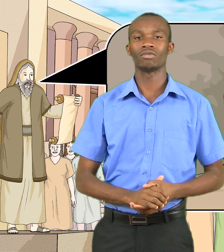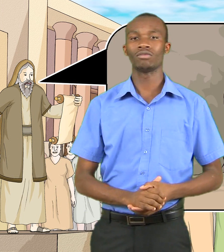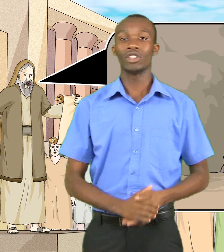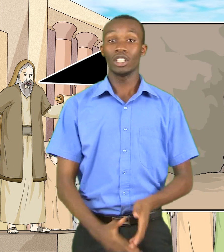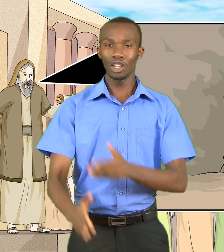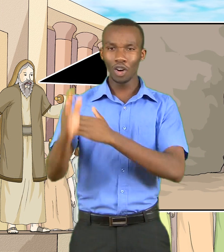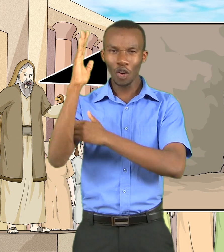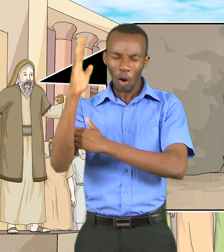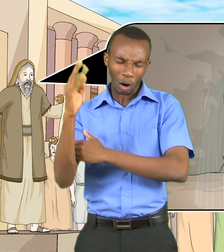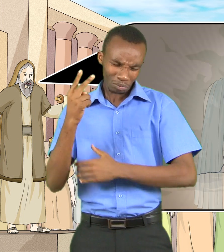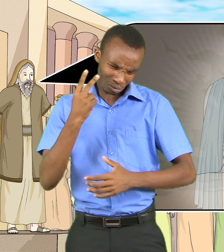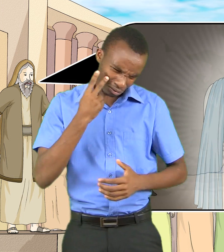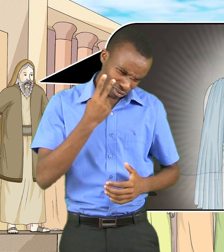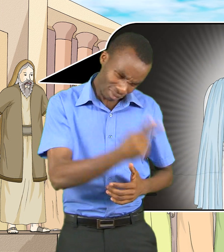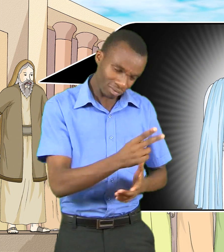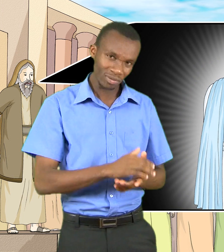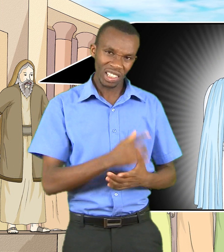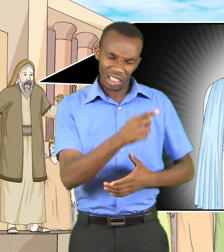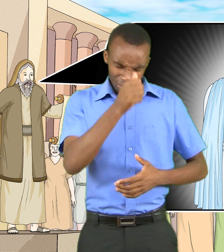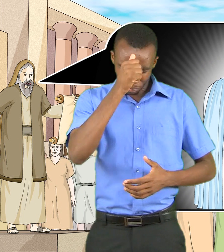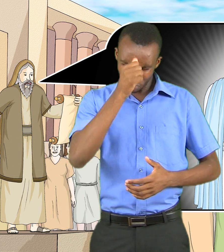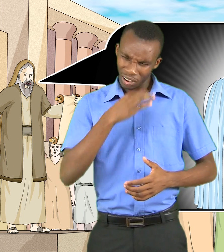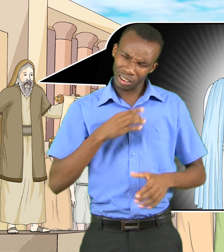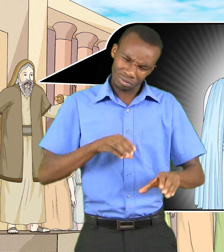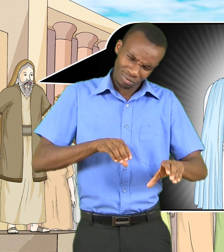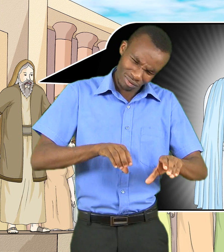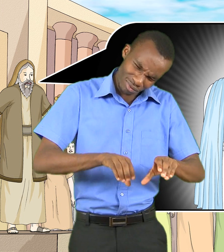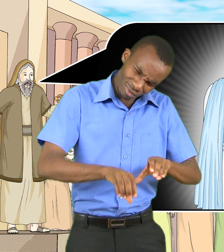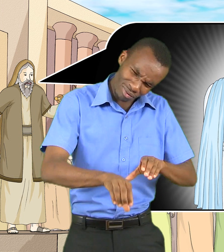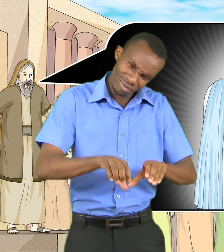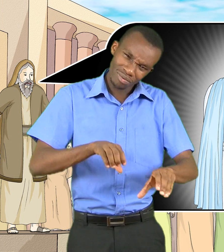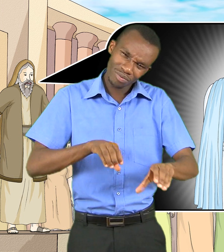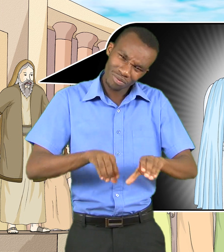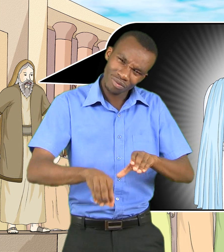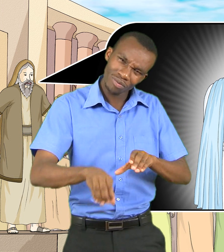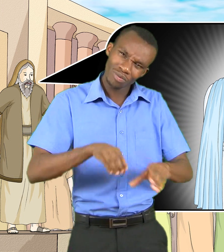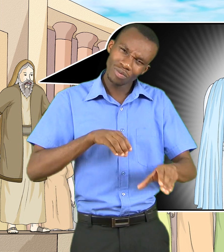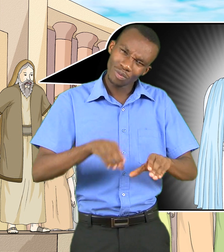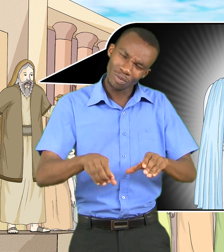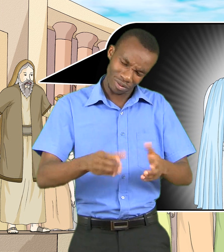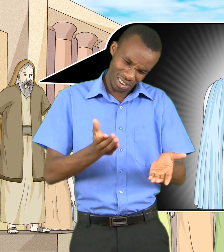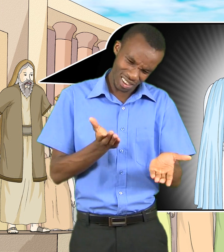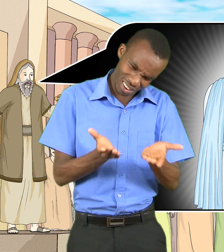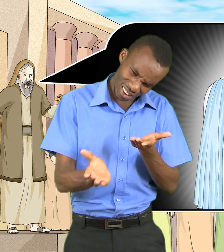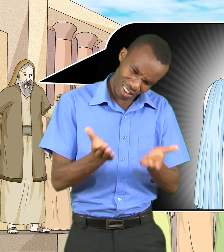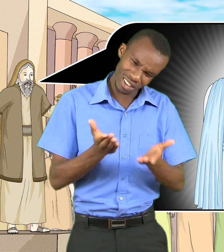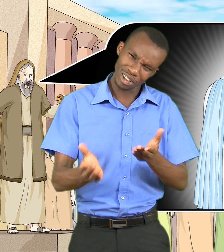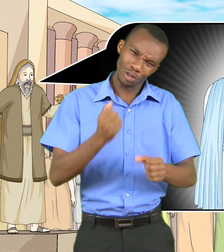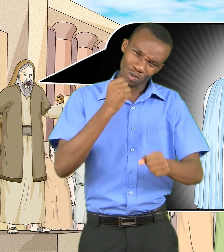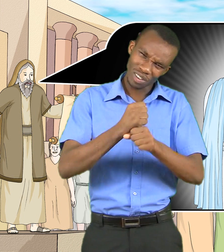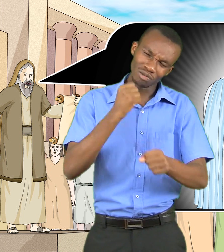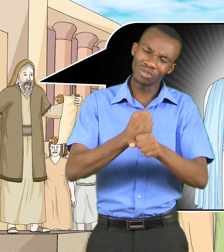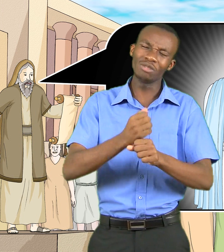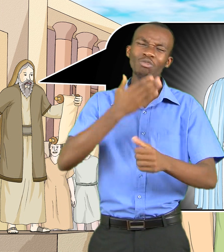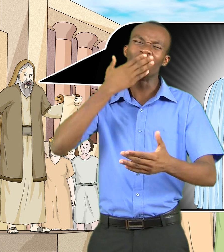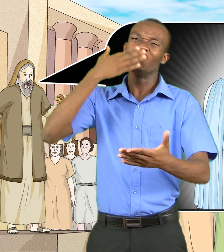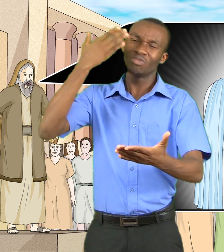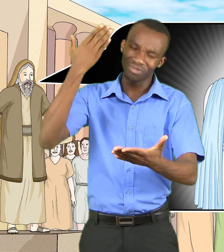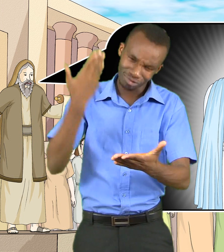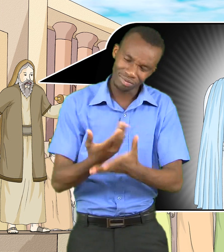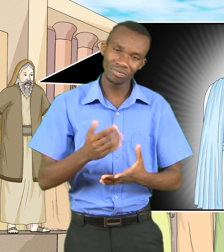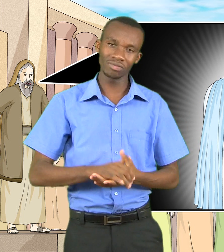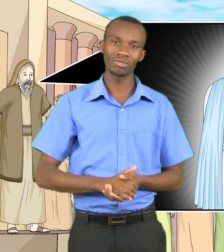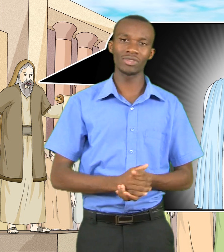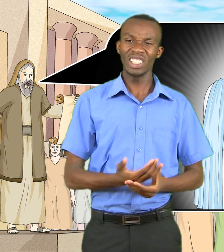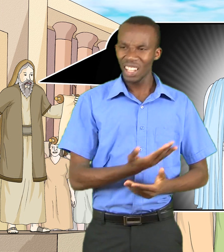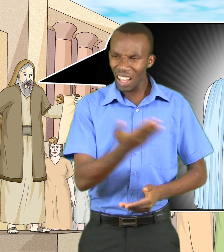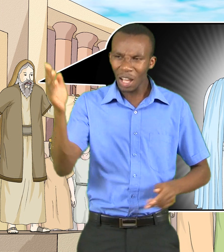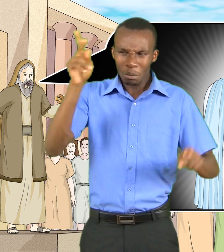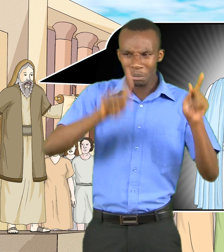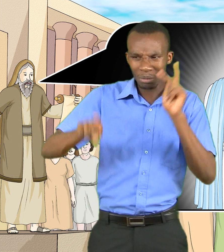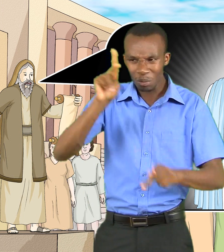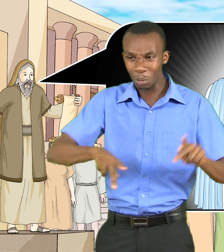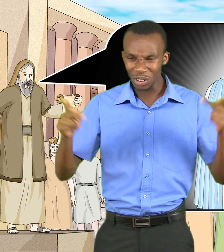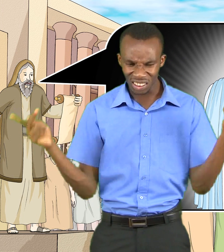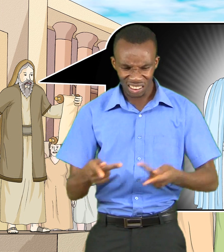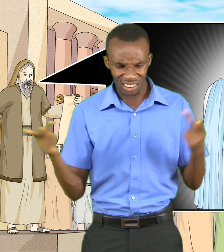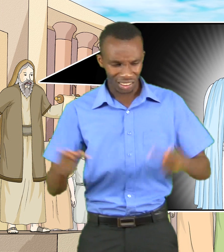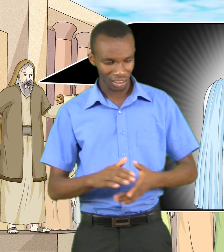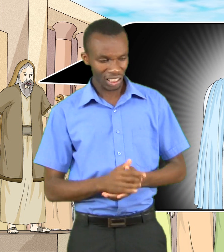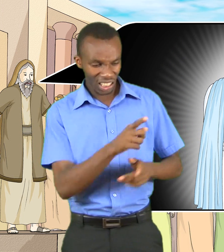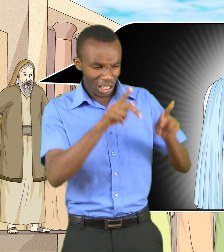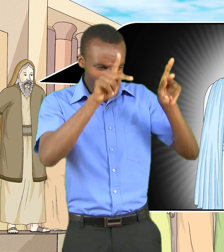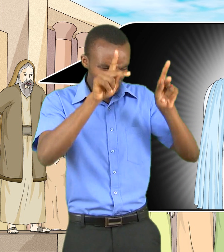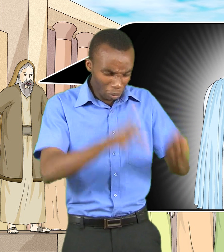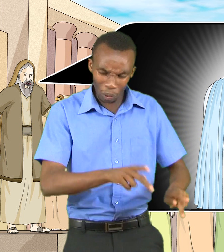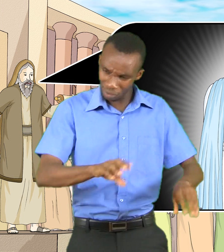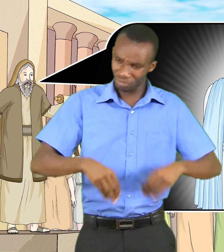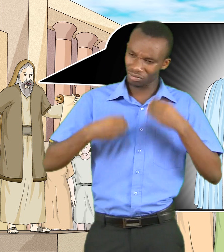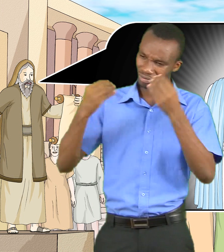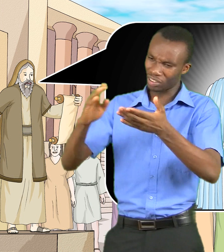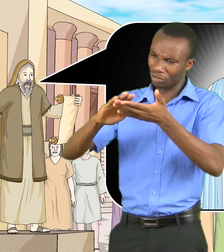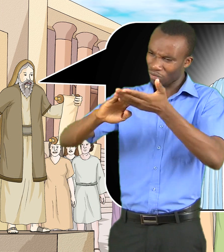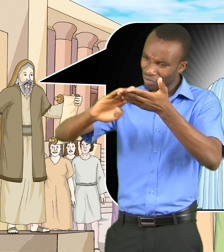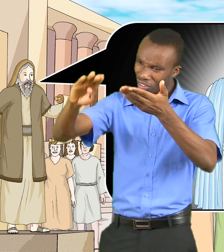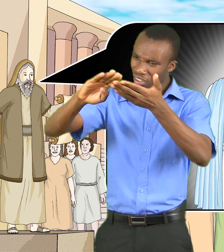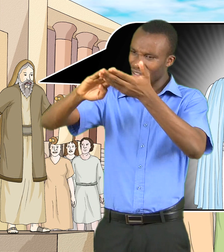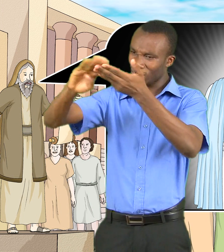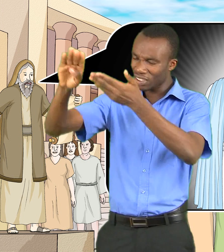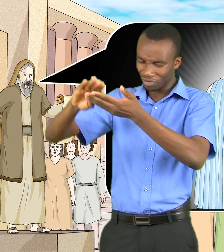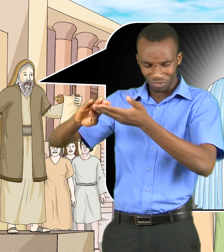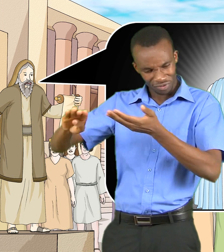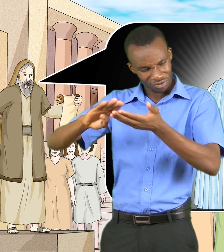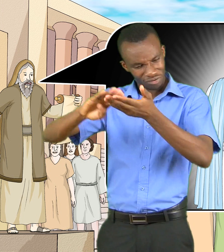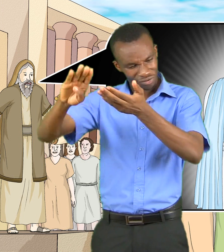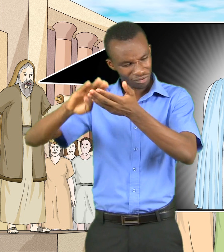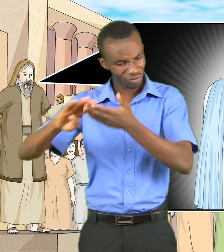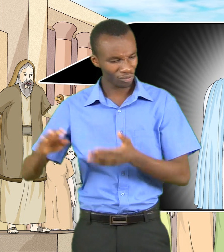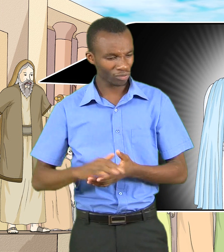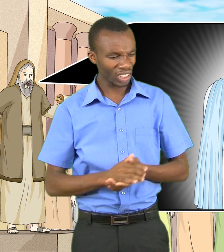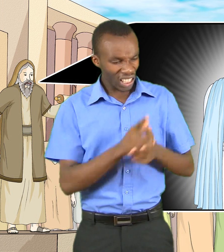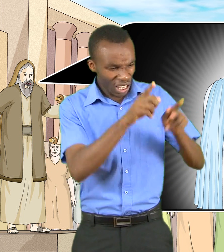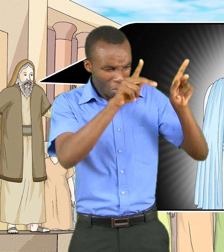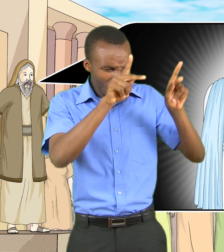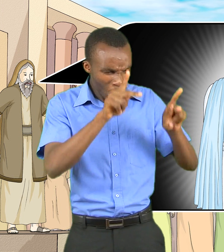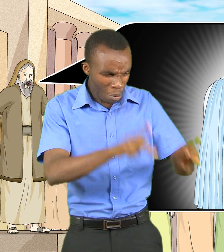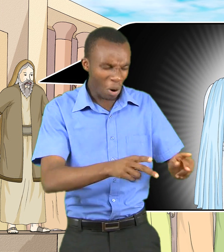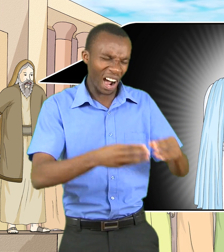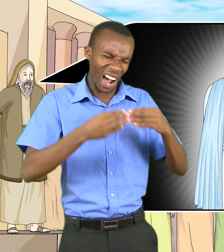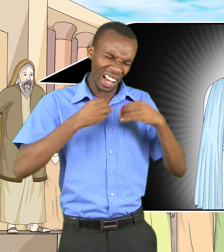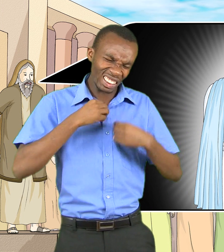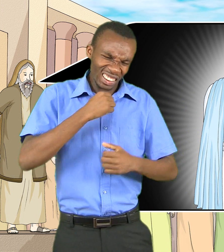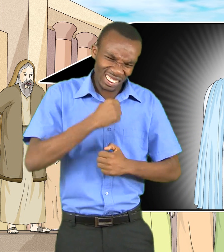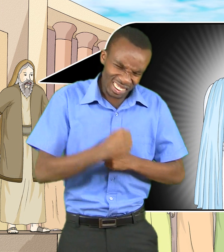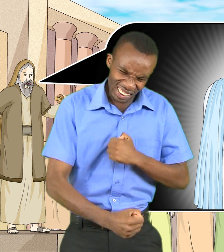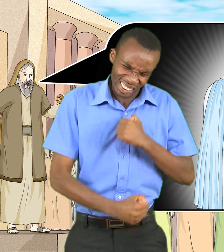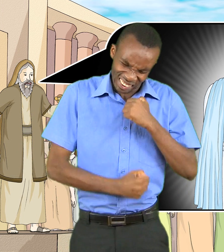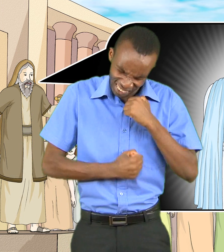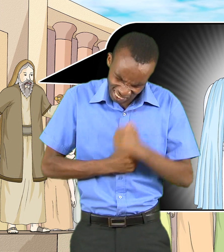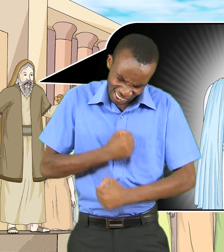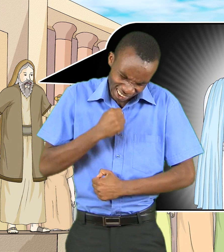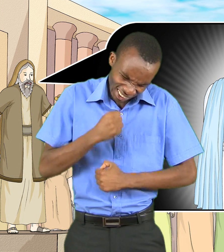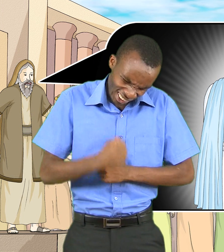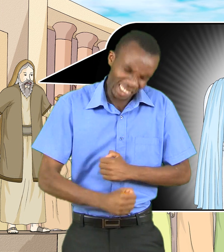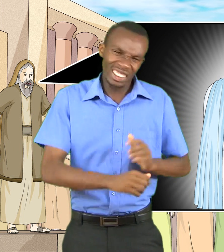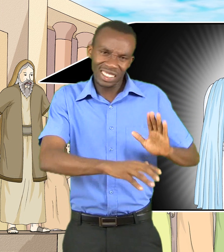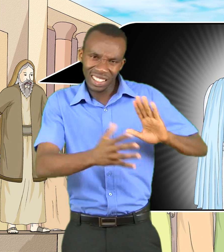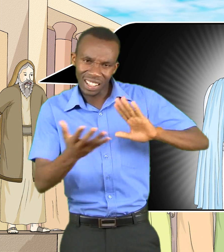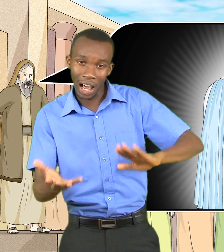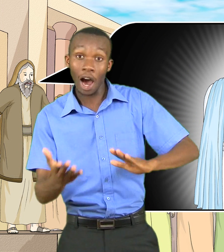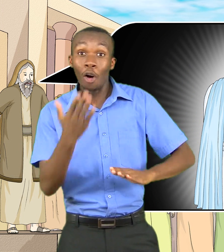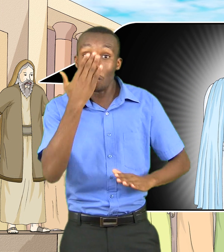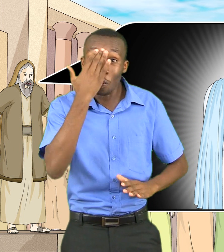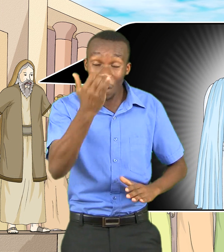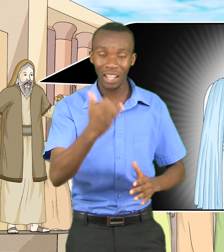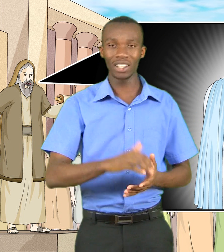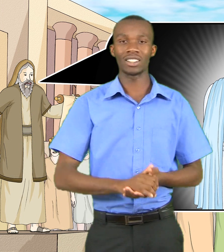After the anguish of His soul, He will see the light of life and be satisfied. By His knowledge My righteous Servant will justify many, and He will bear their iniquities.